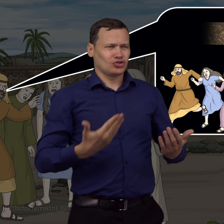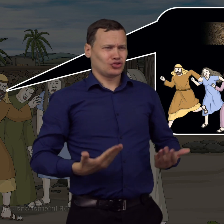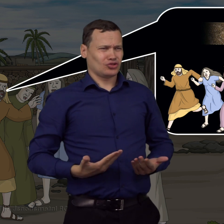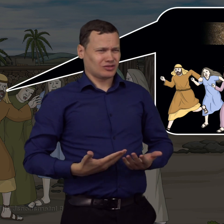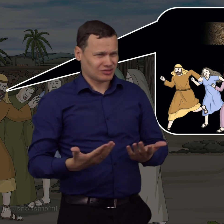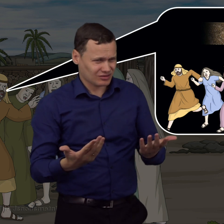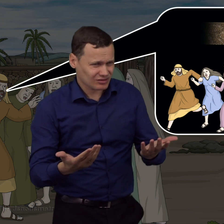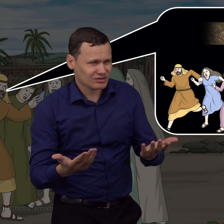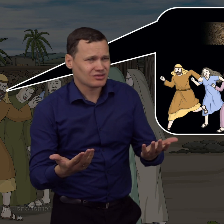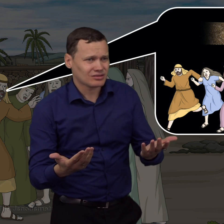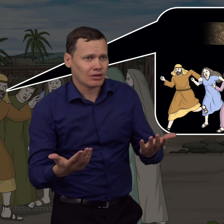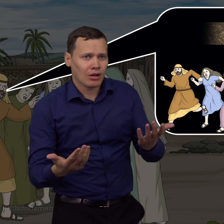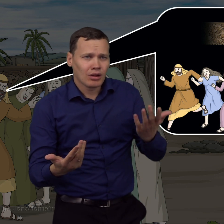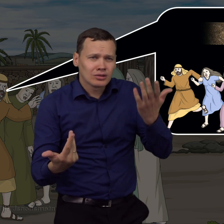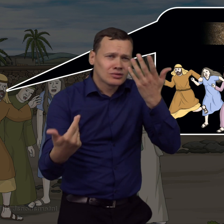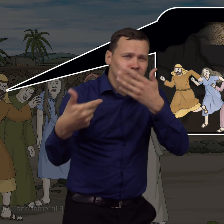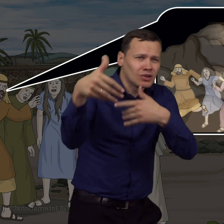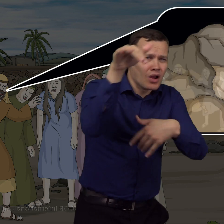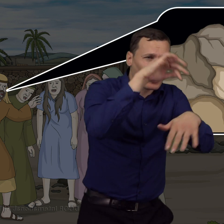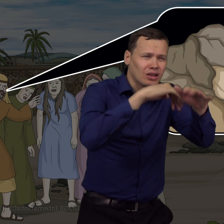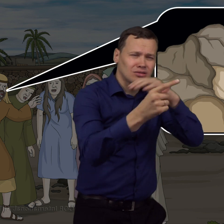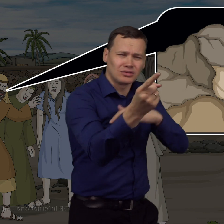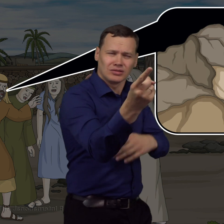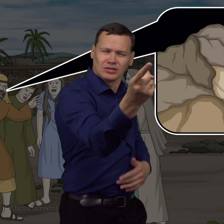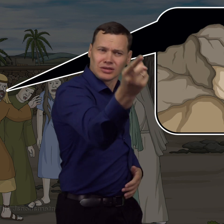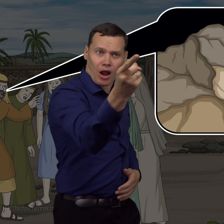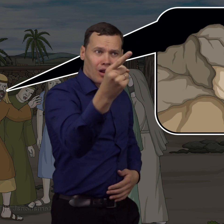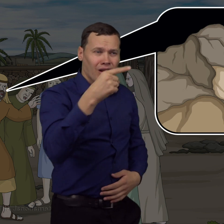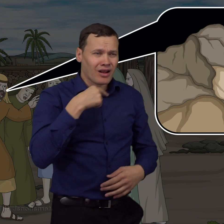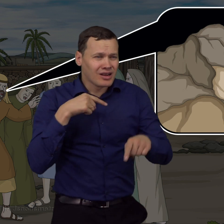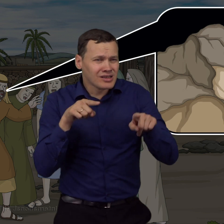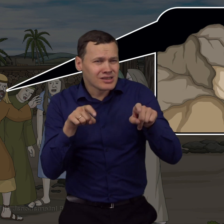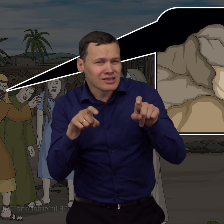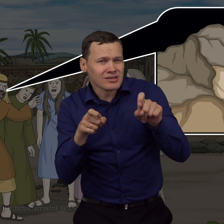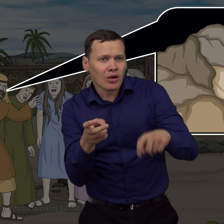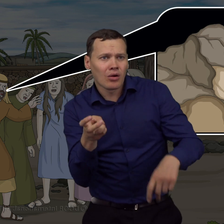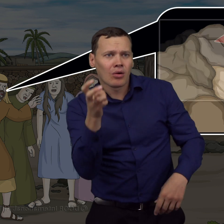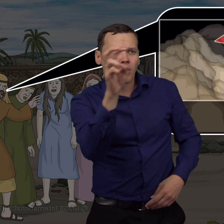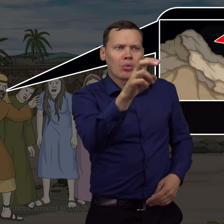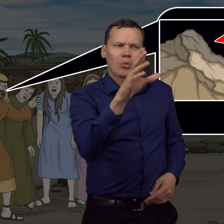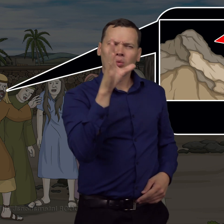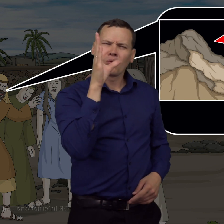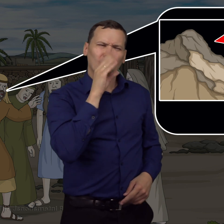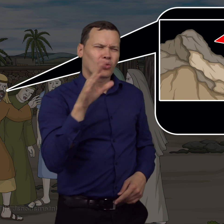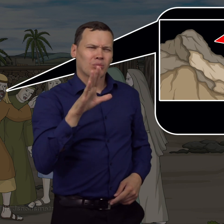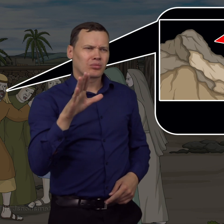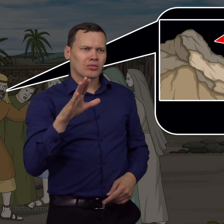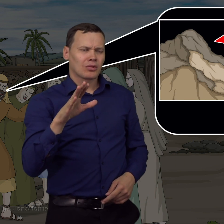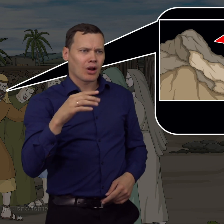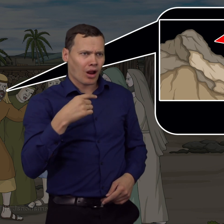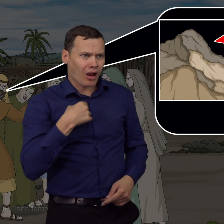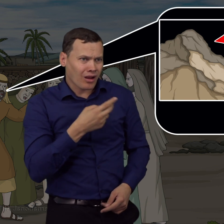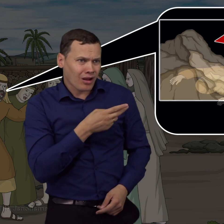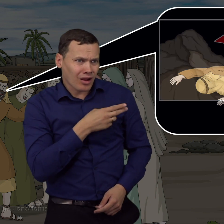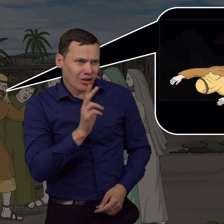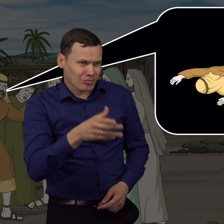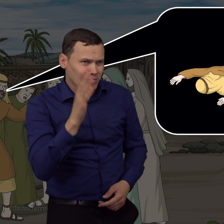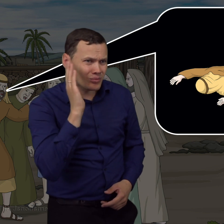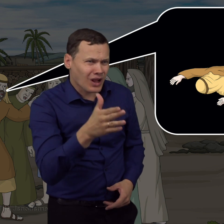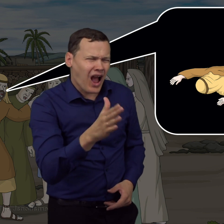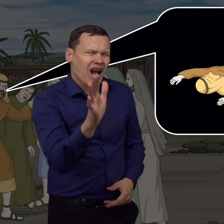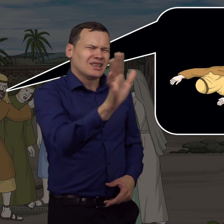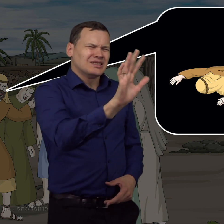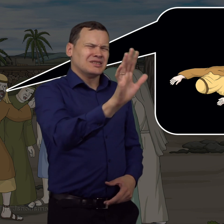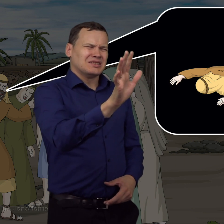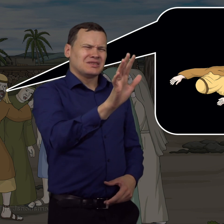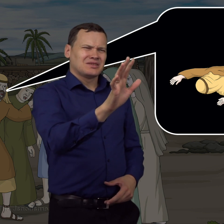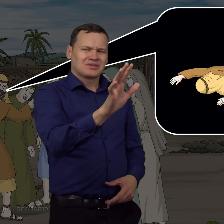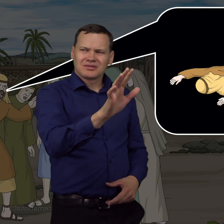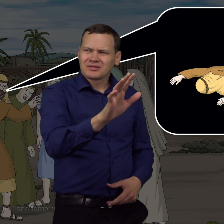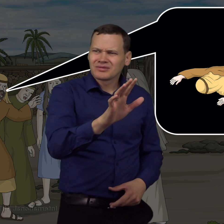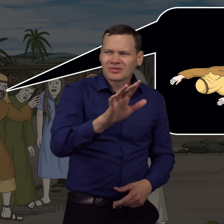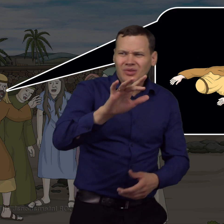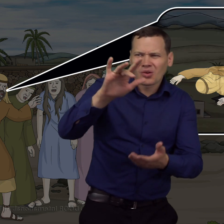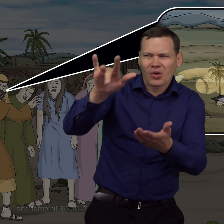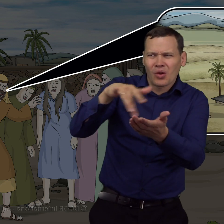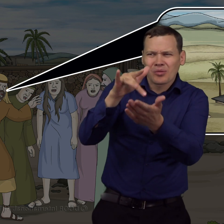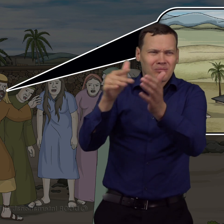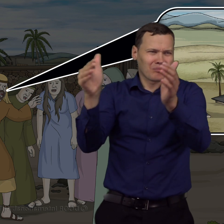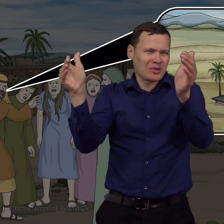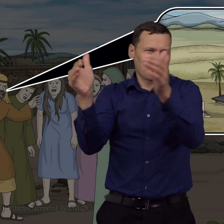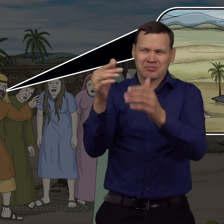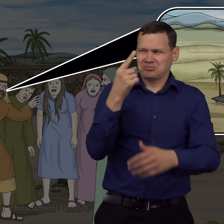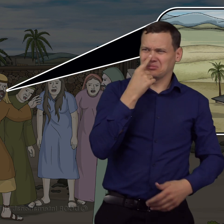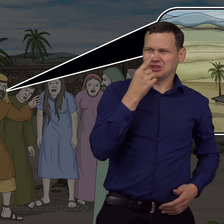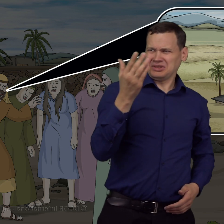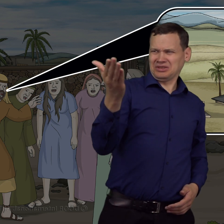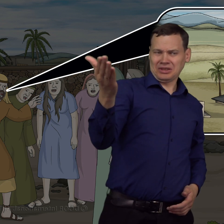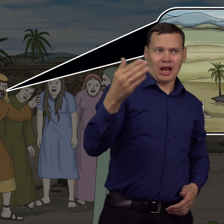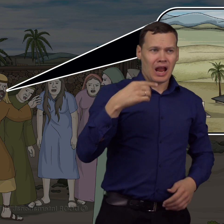But I cannot run to the mountains; the disaster will overtake me, and I will die.